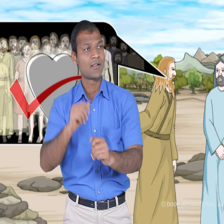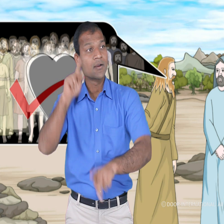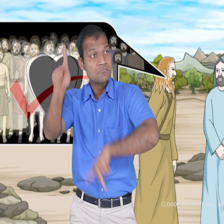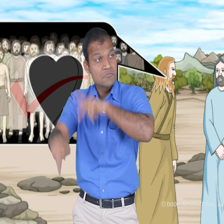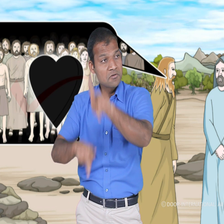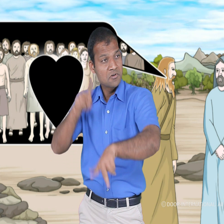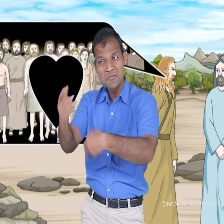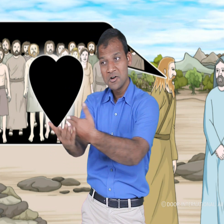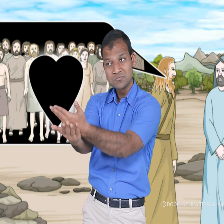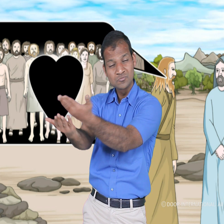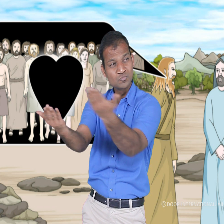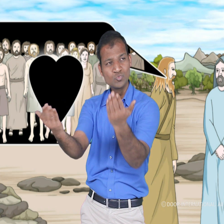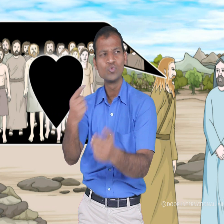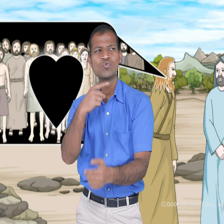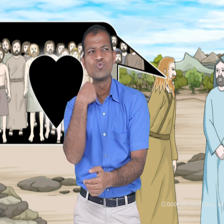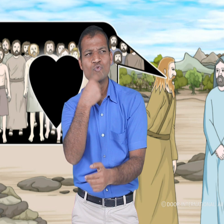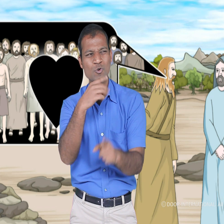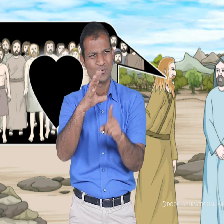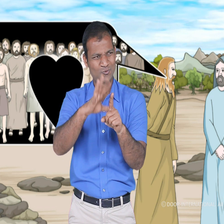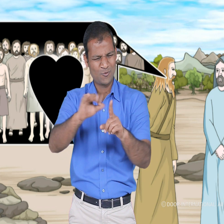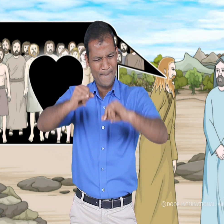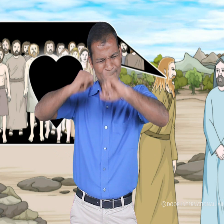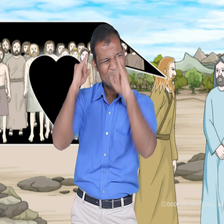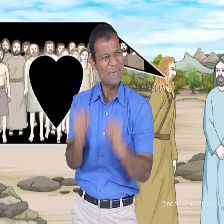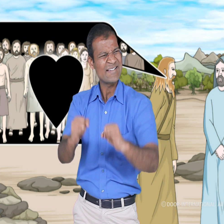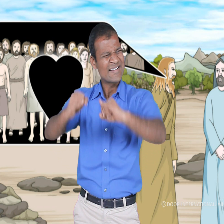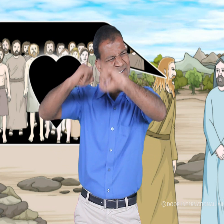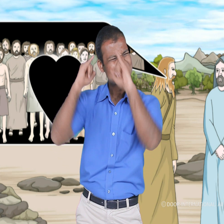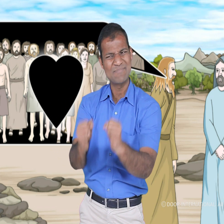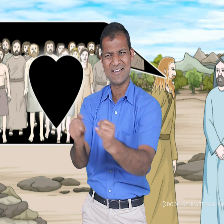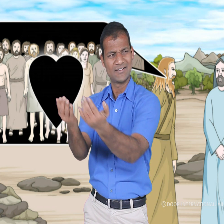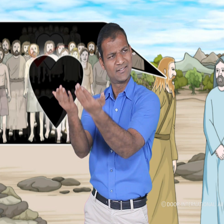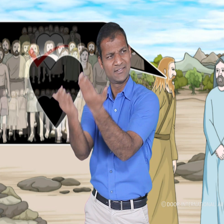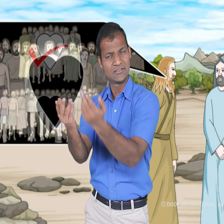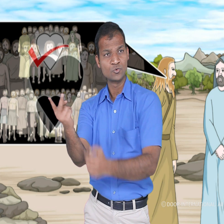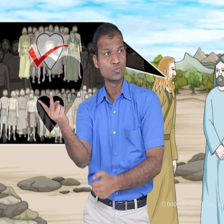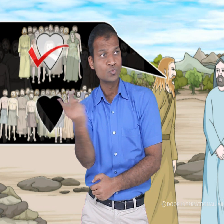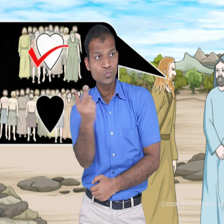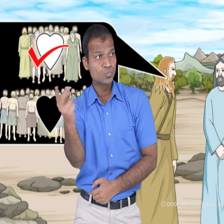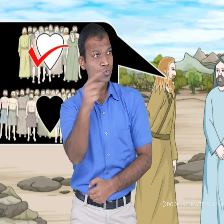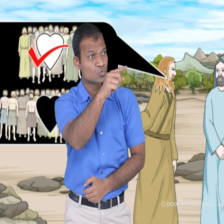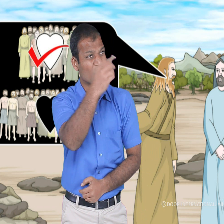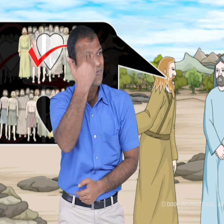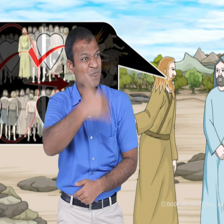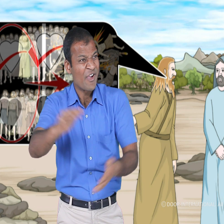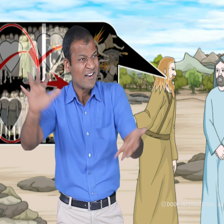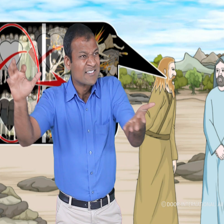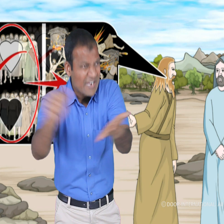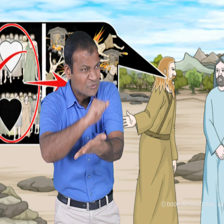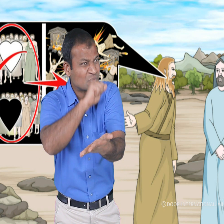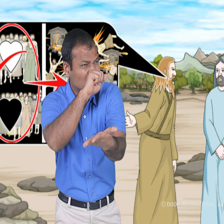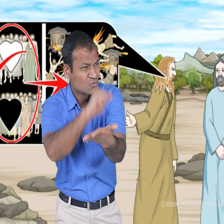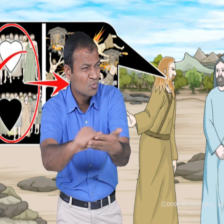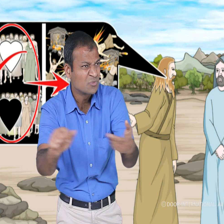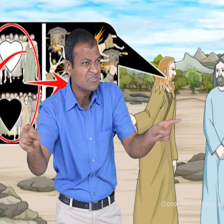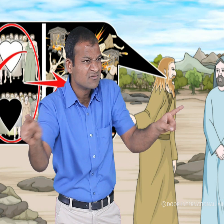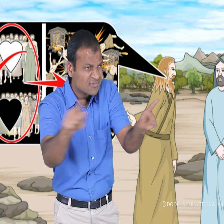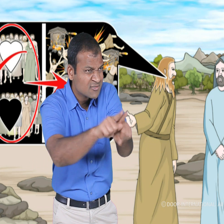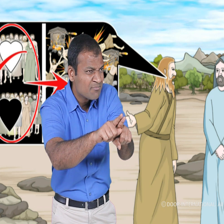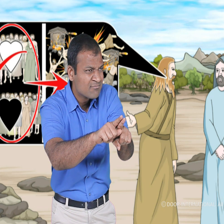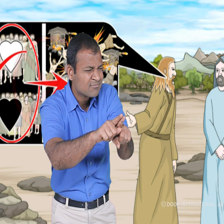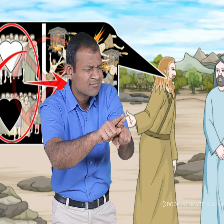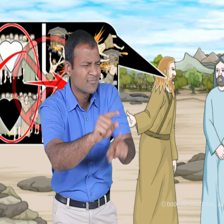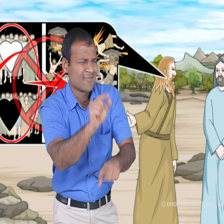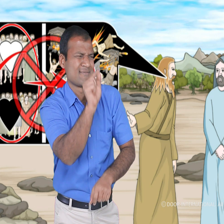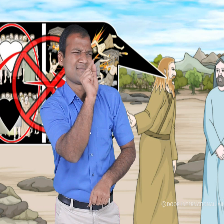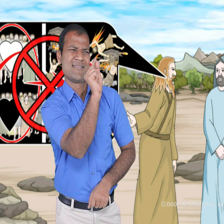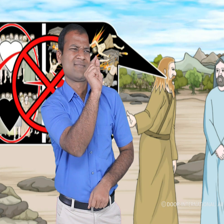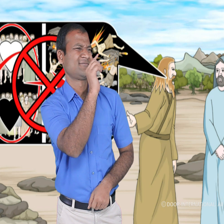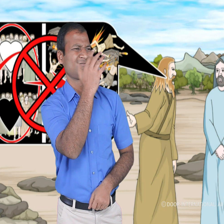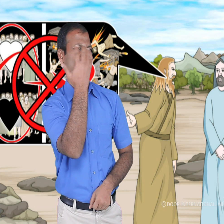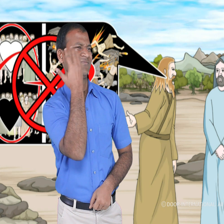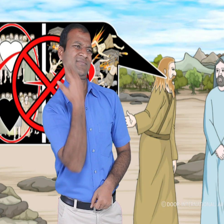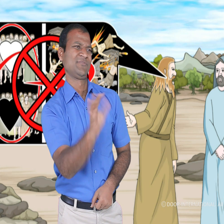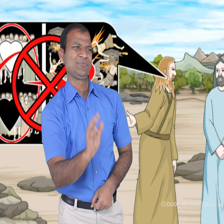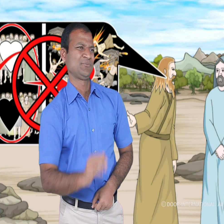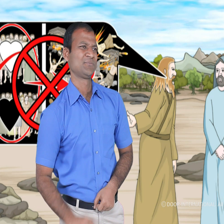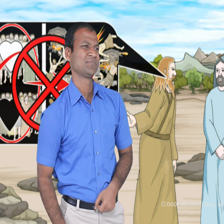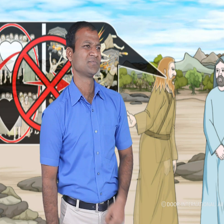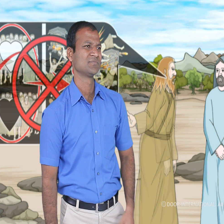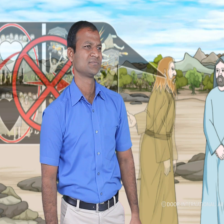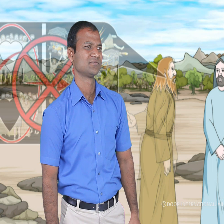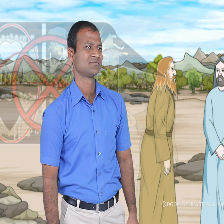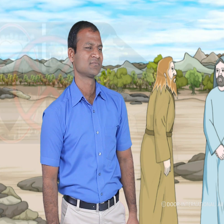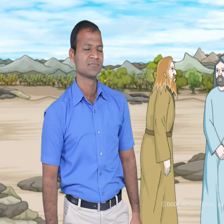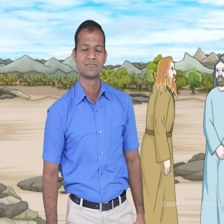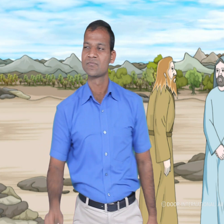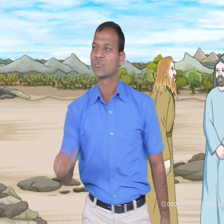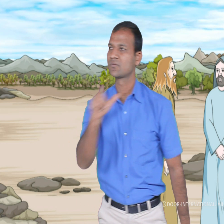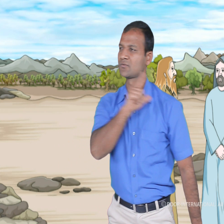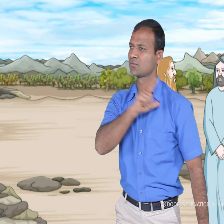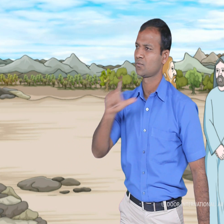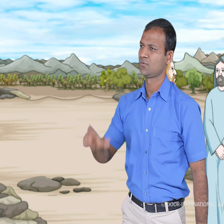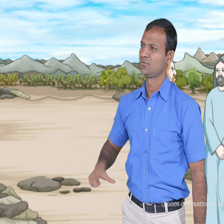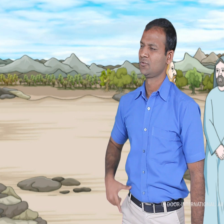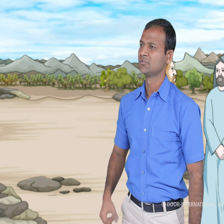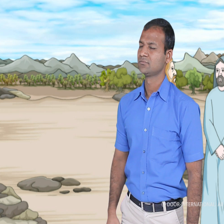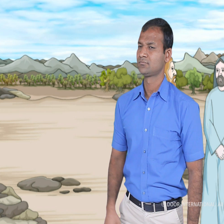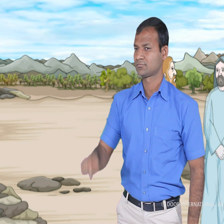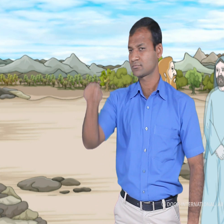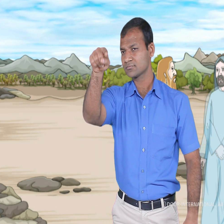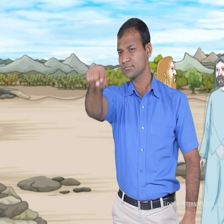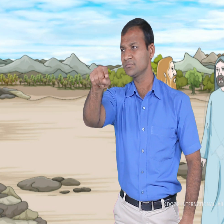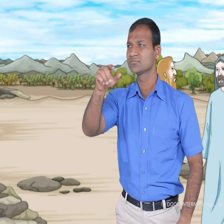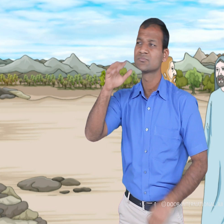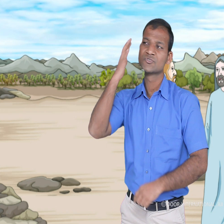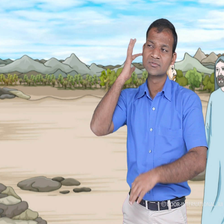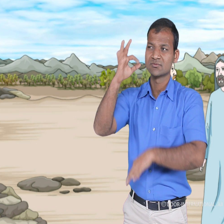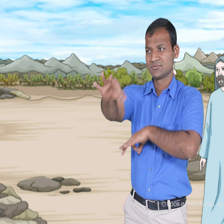Far be it from You! Will not the Judge of all the earth do what is right?”